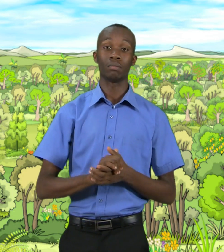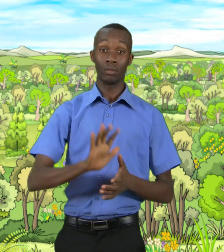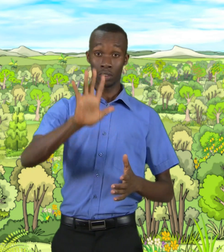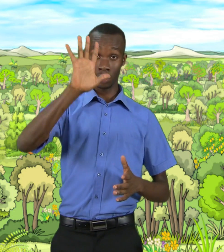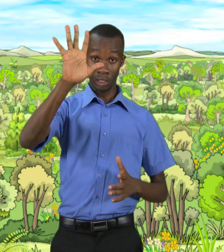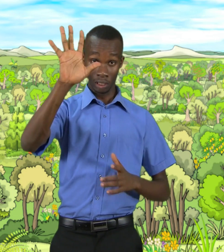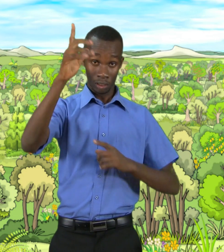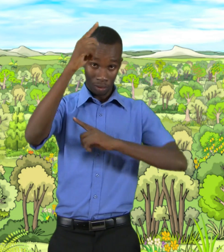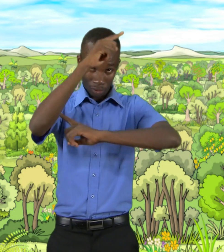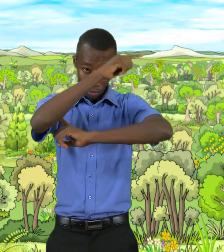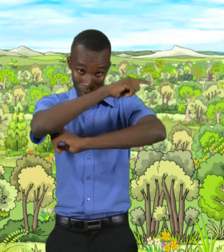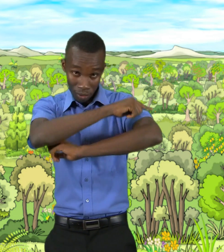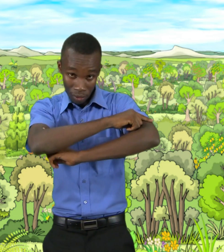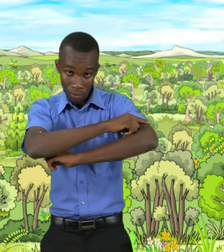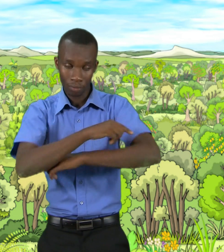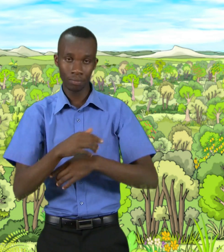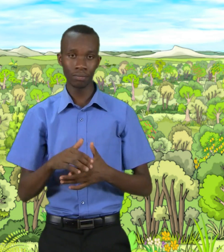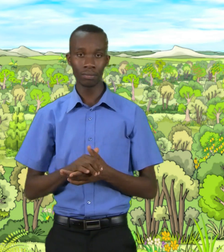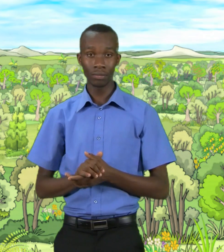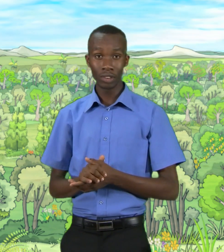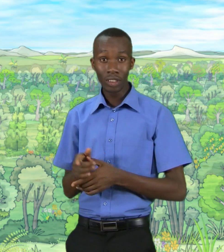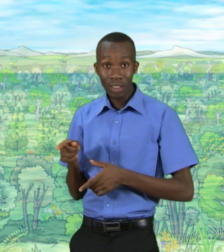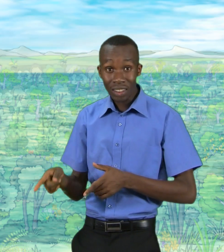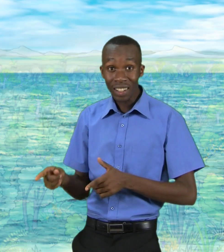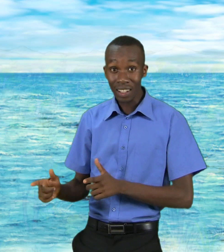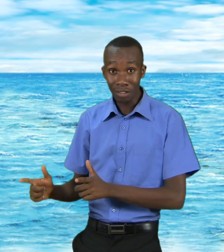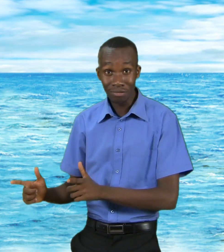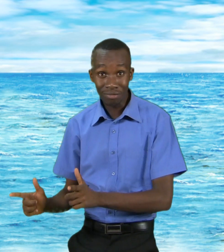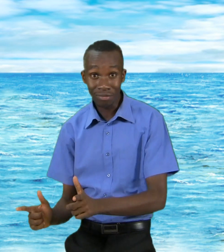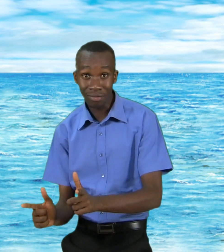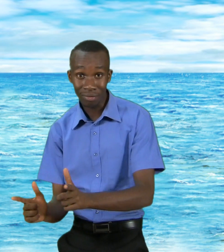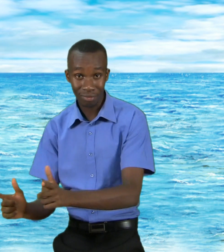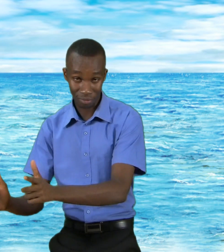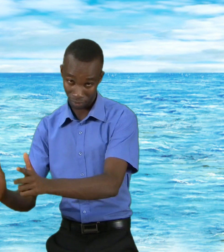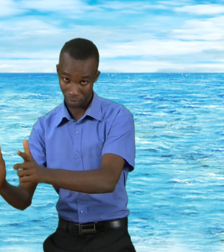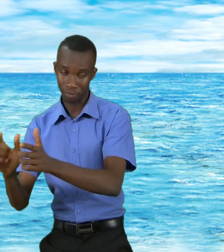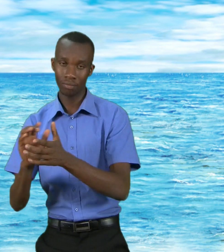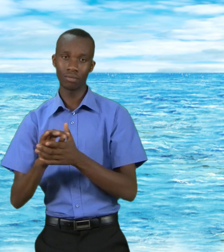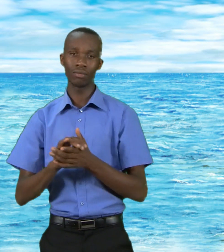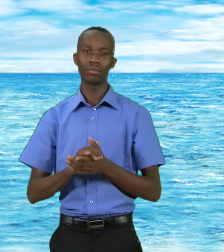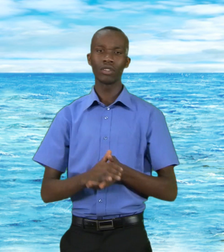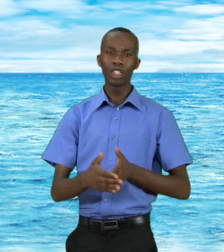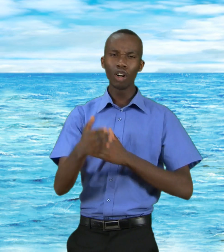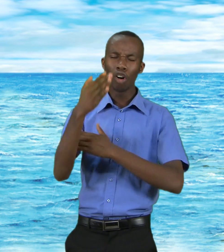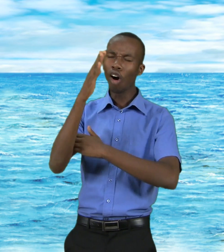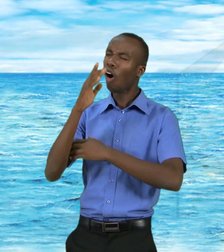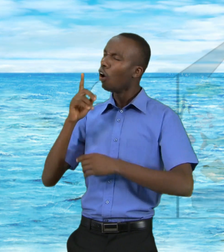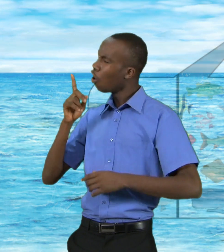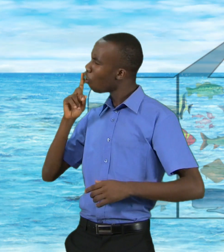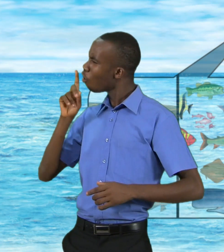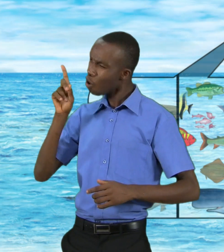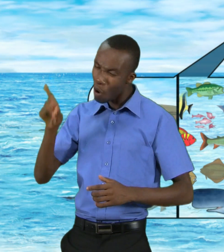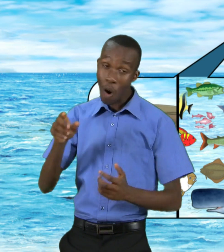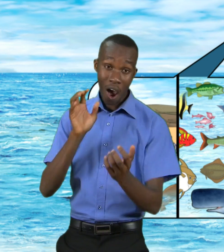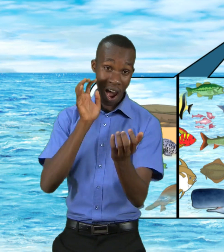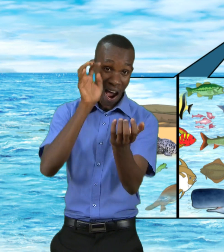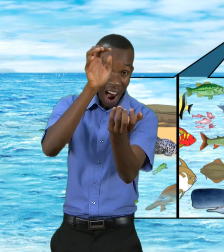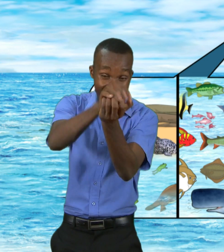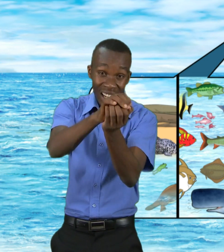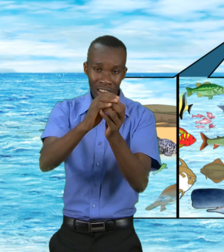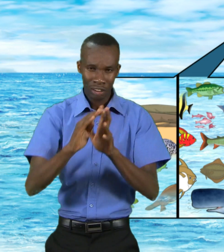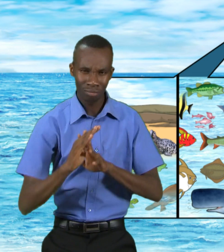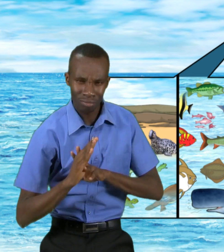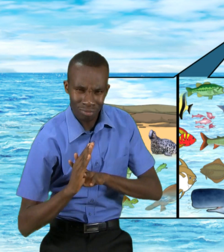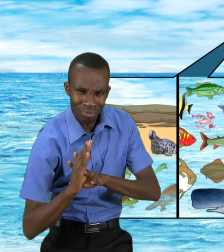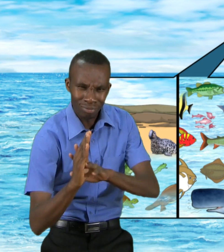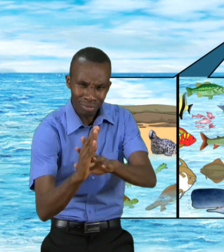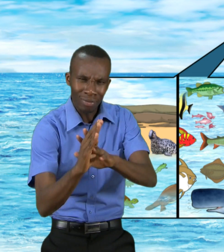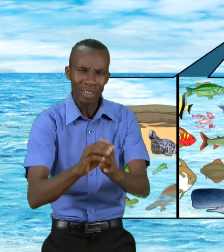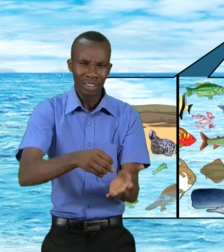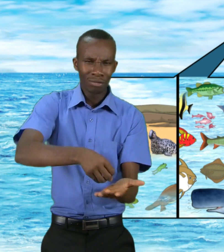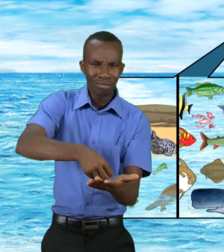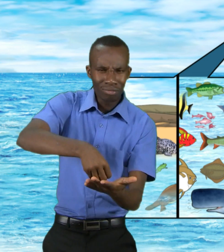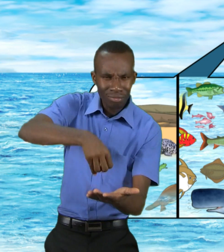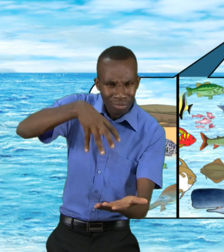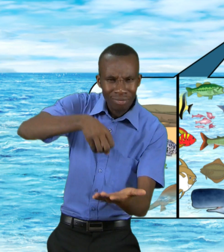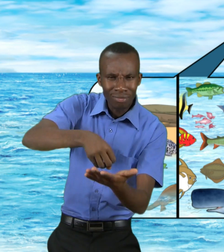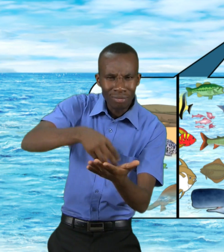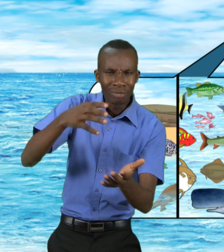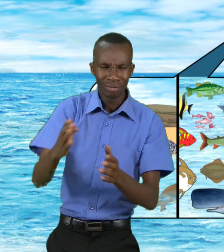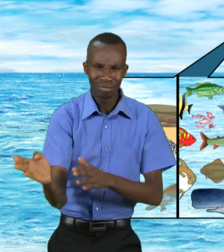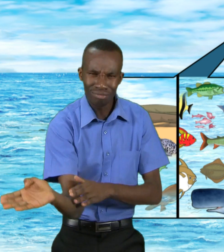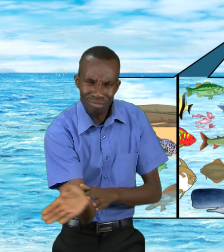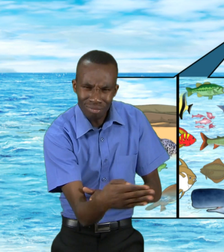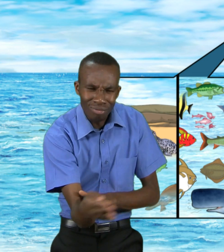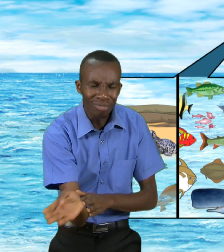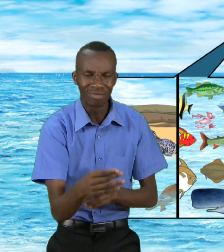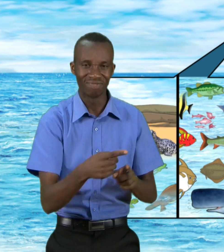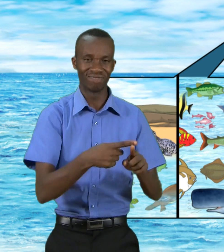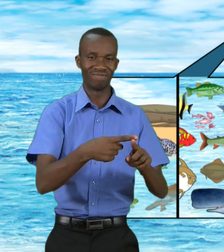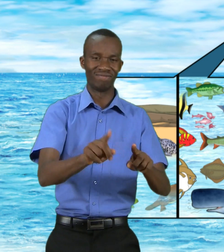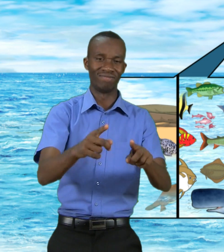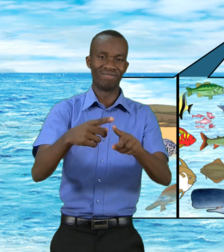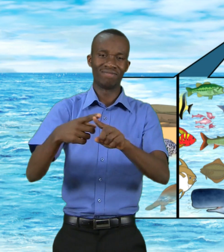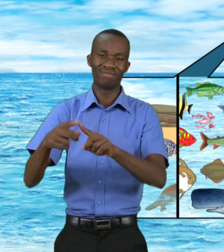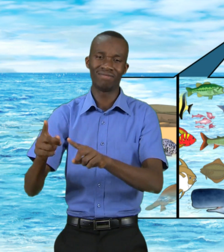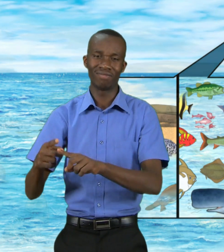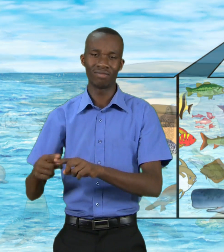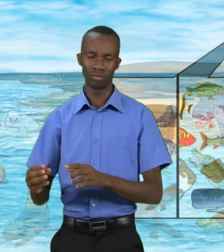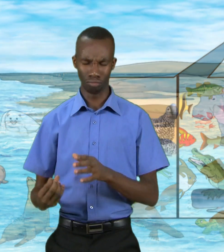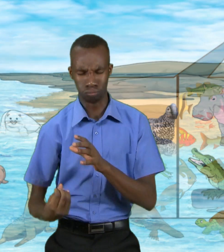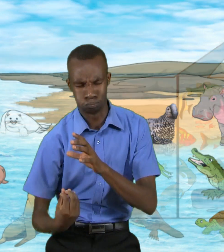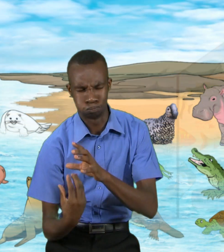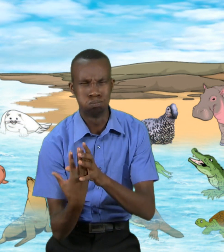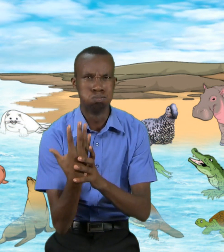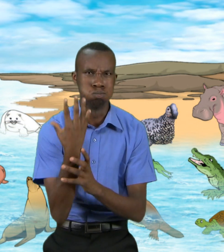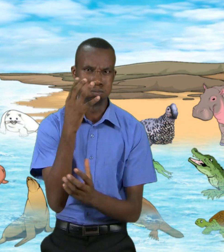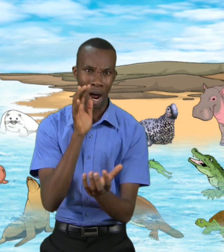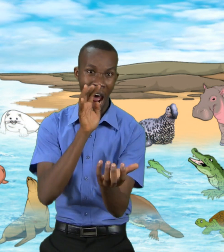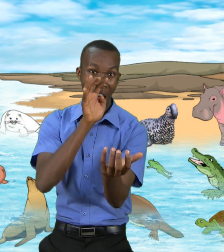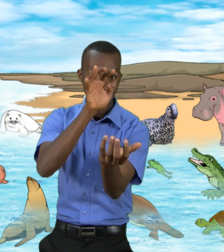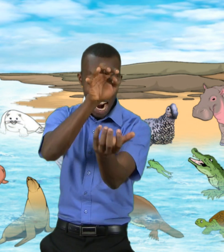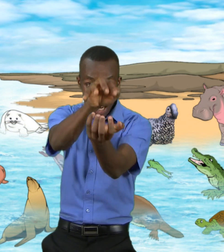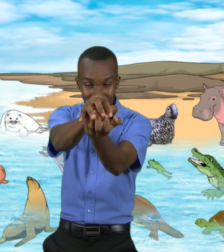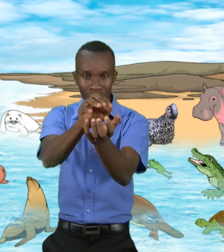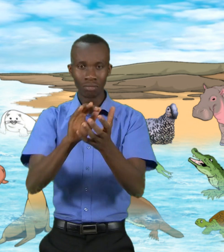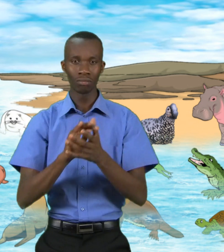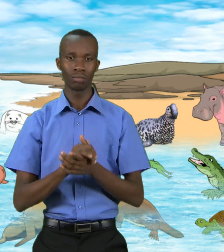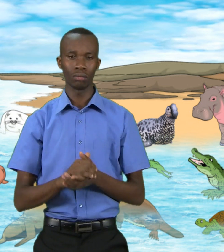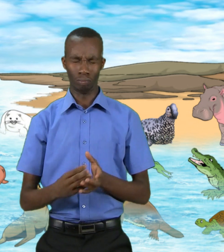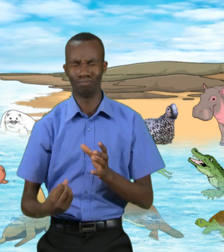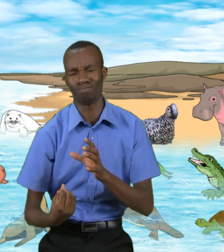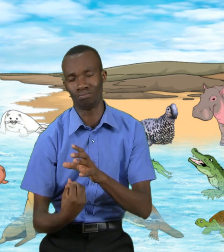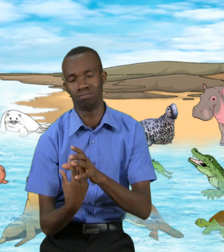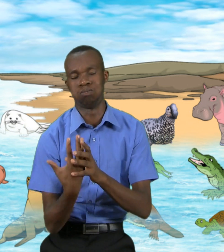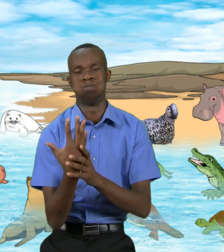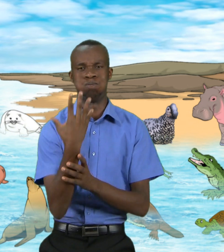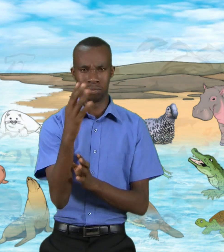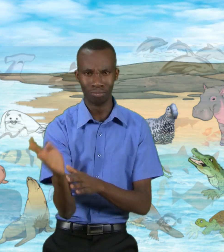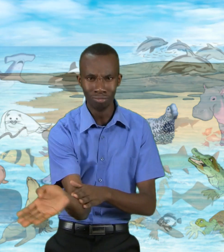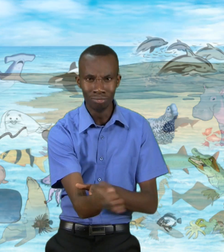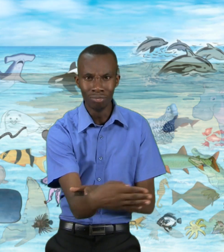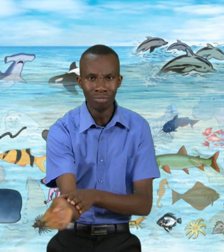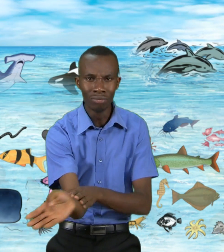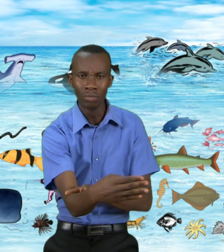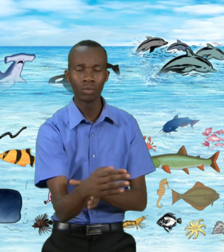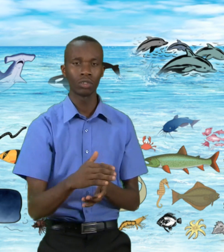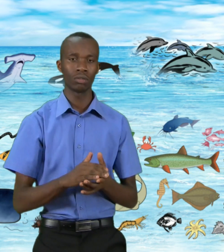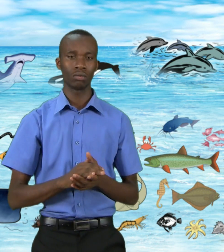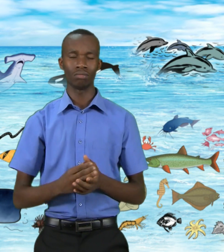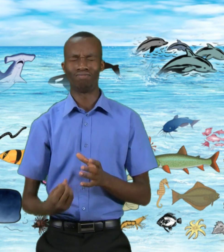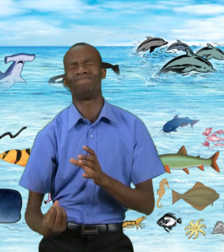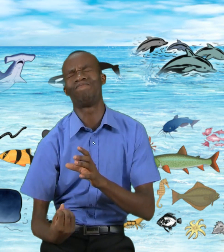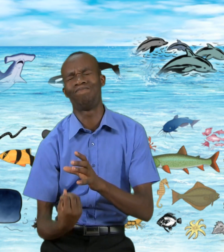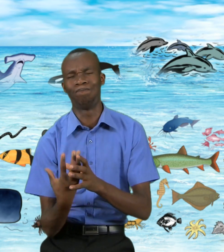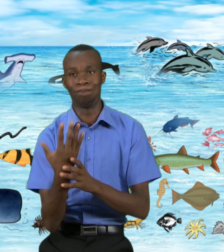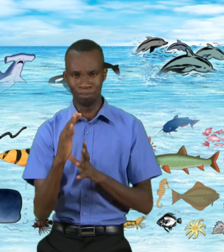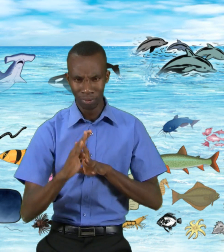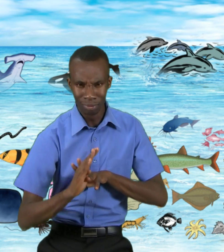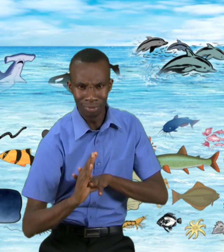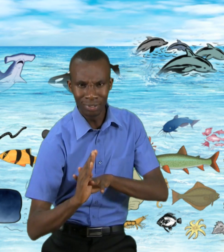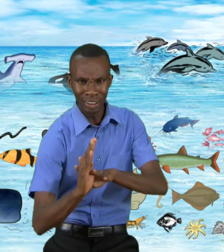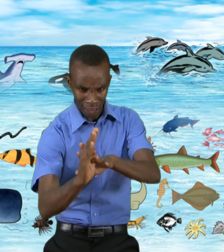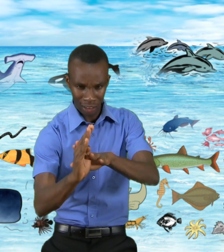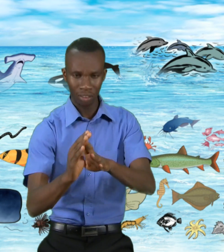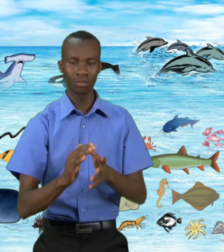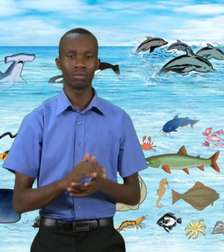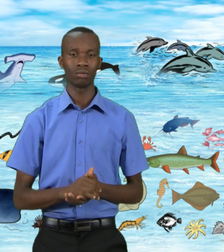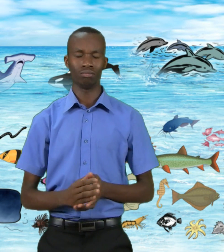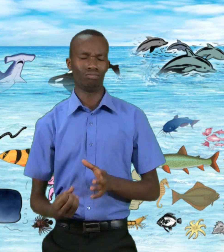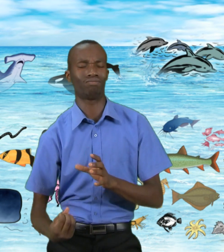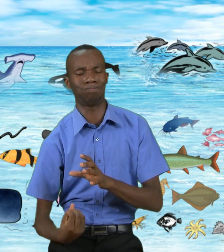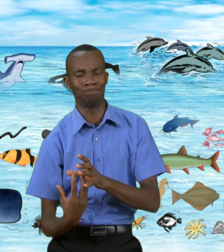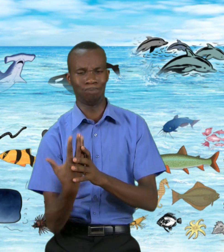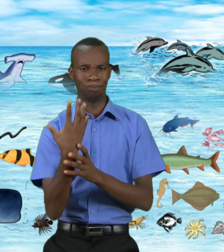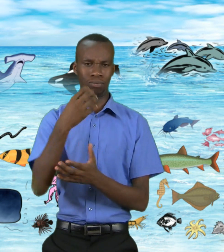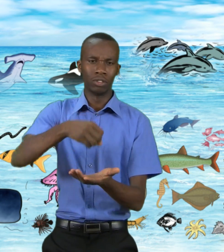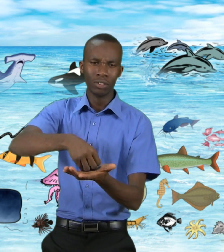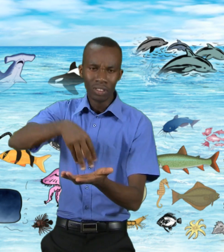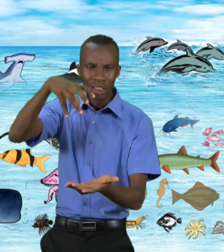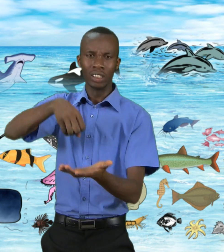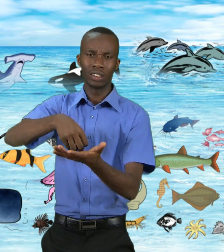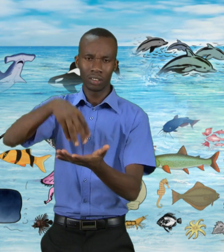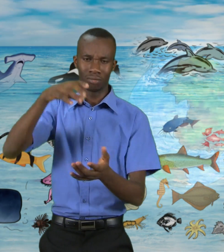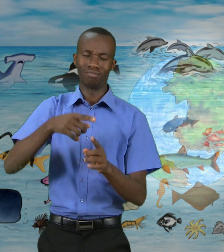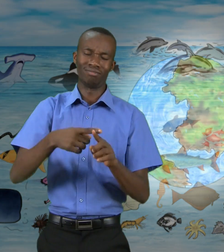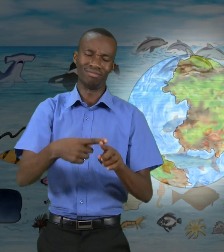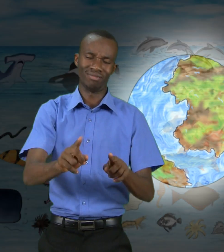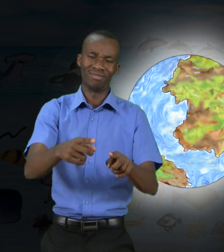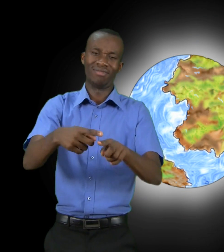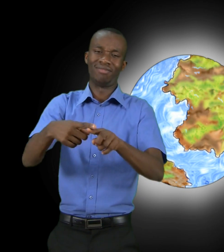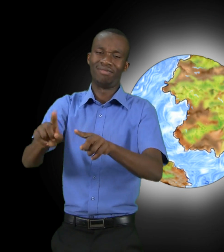And God said, “Let the waters teem with living creatures, and let birds fly above the earth in the open expanse of the sky.”